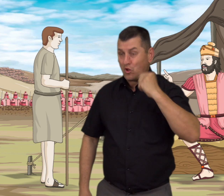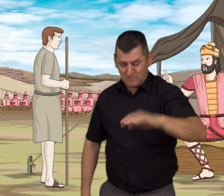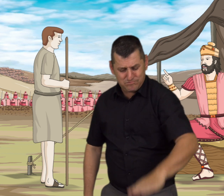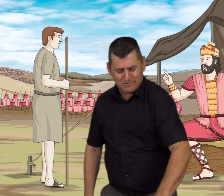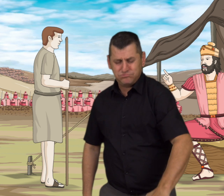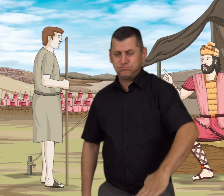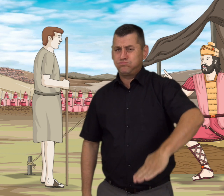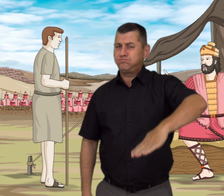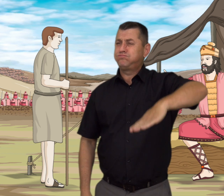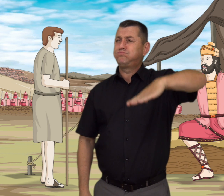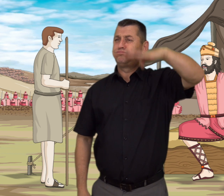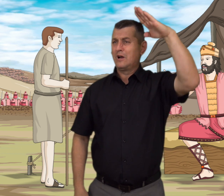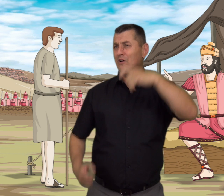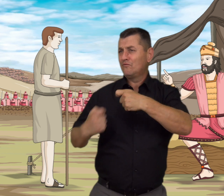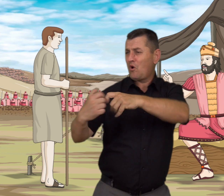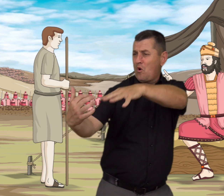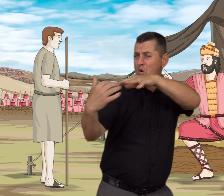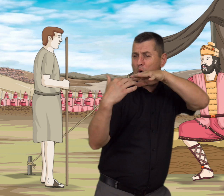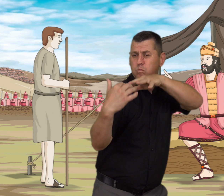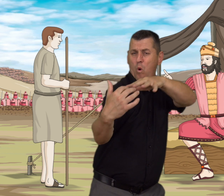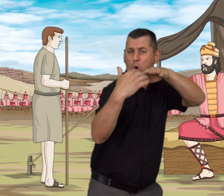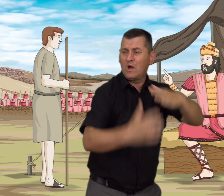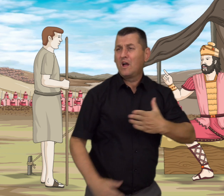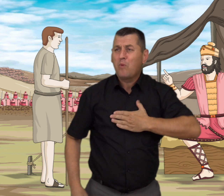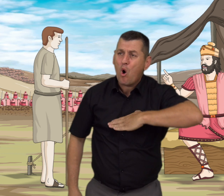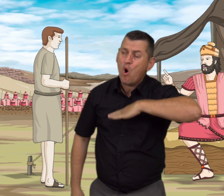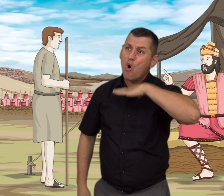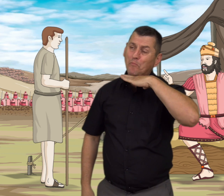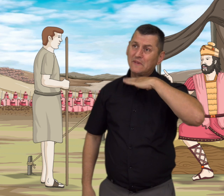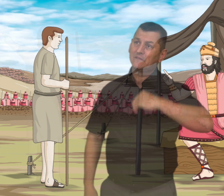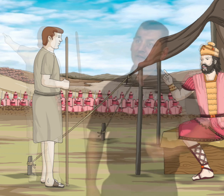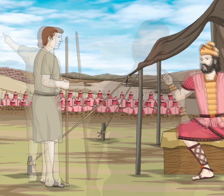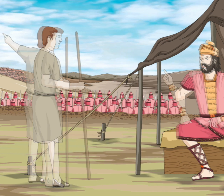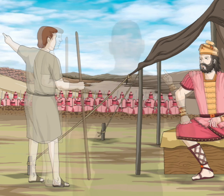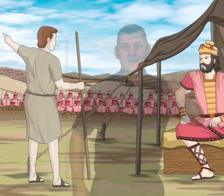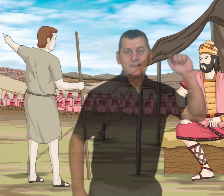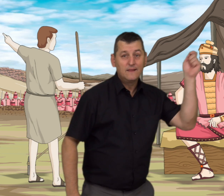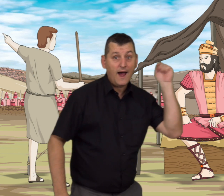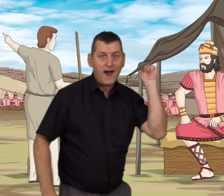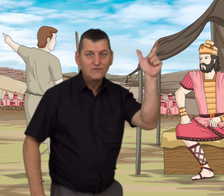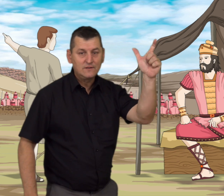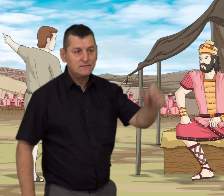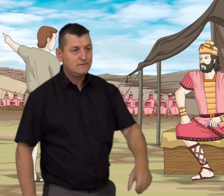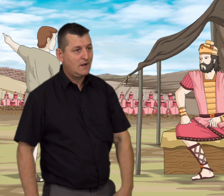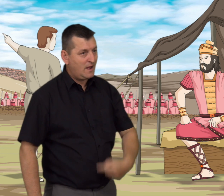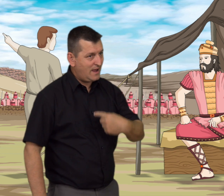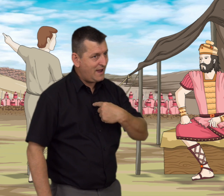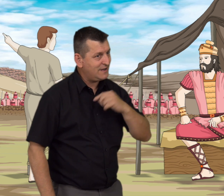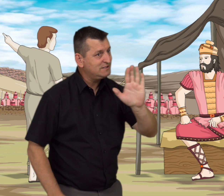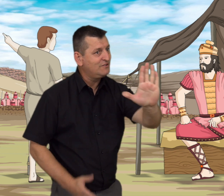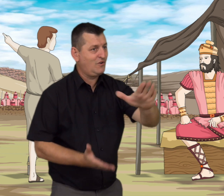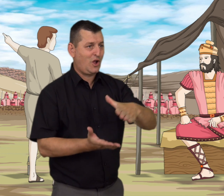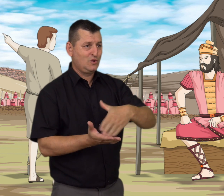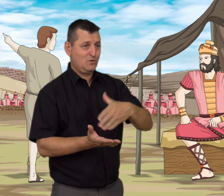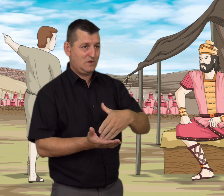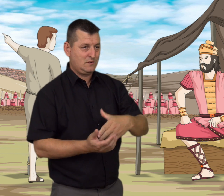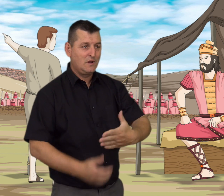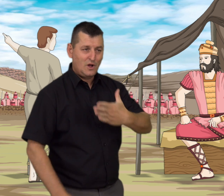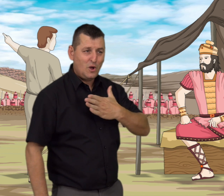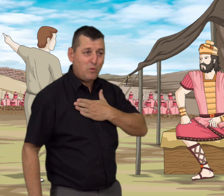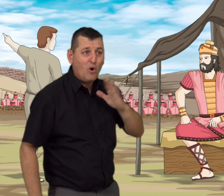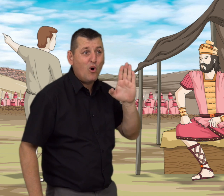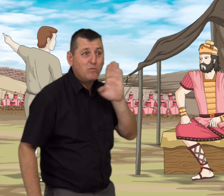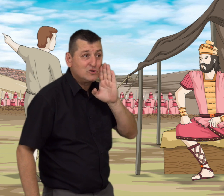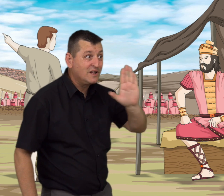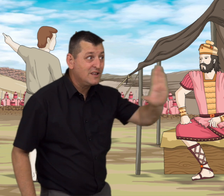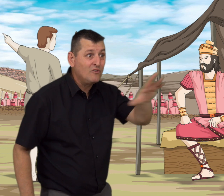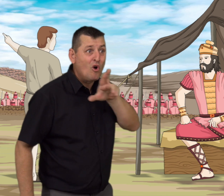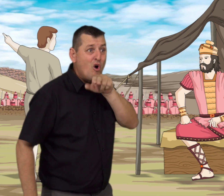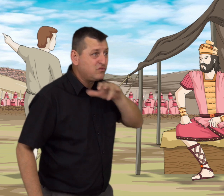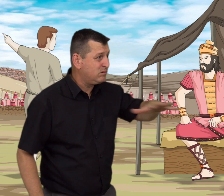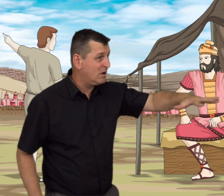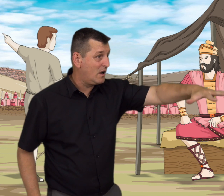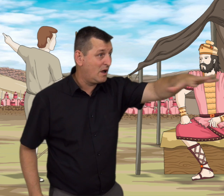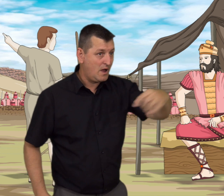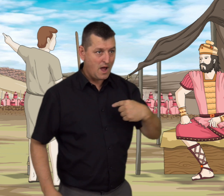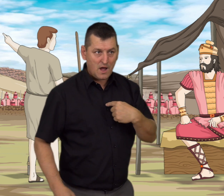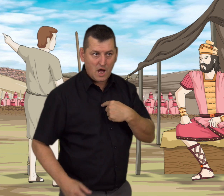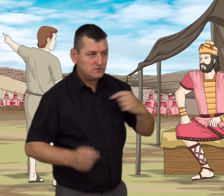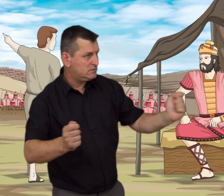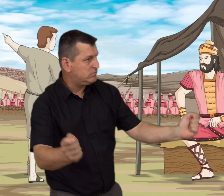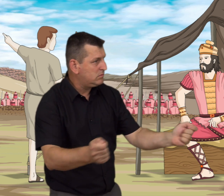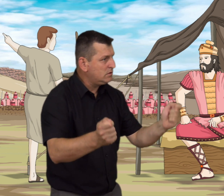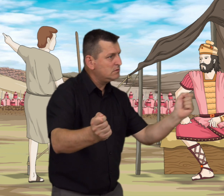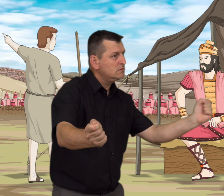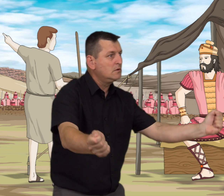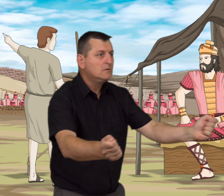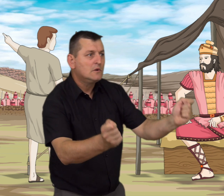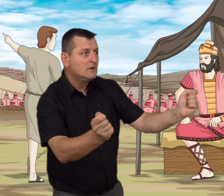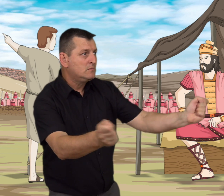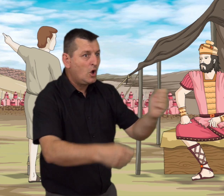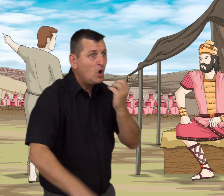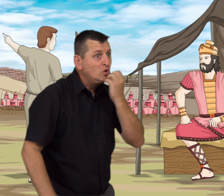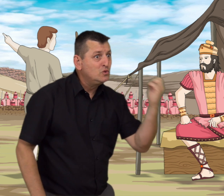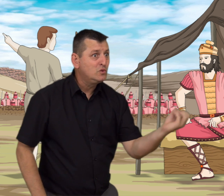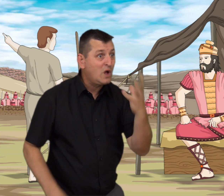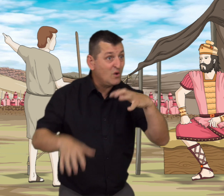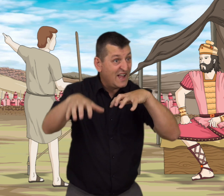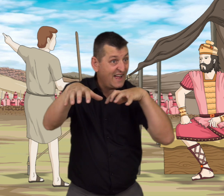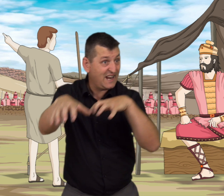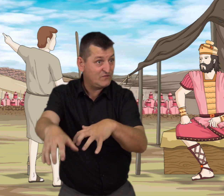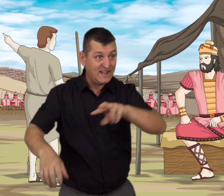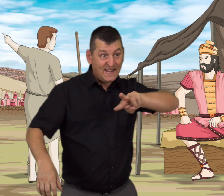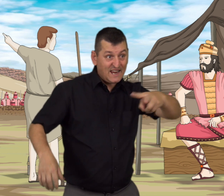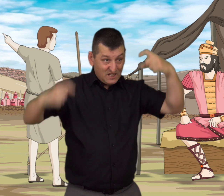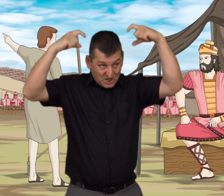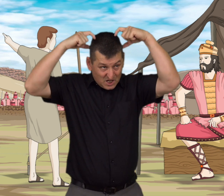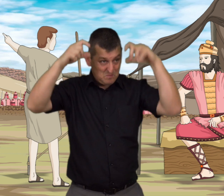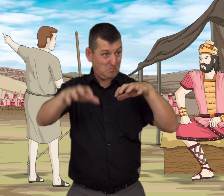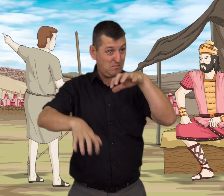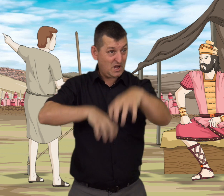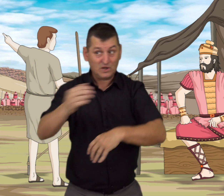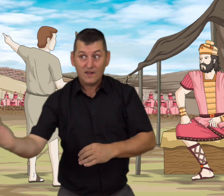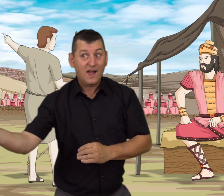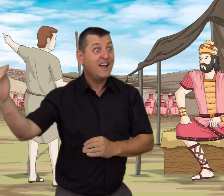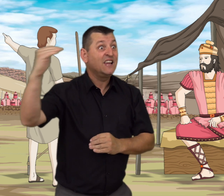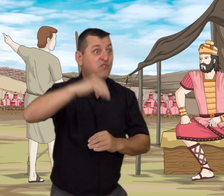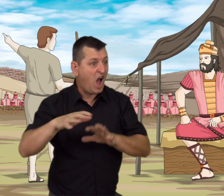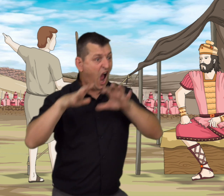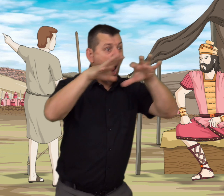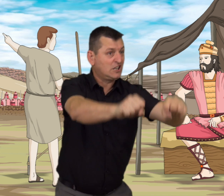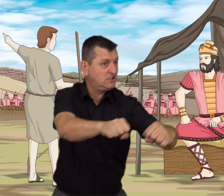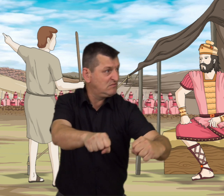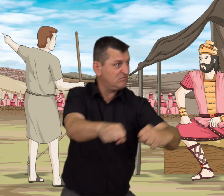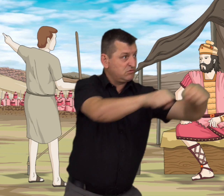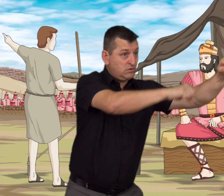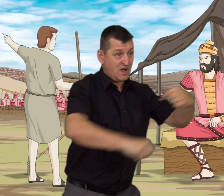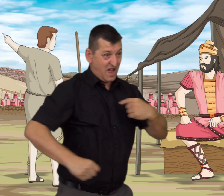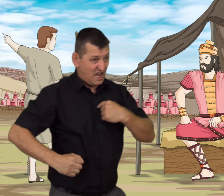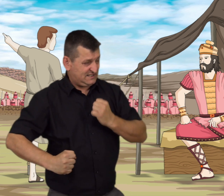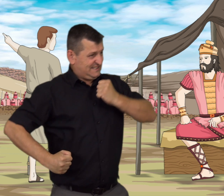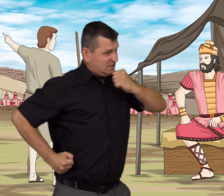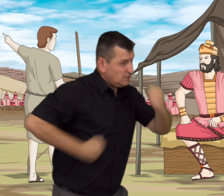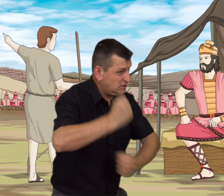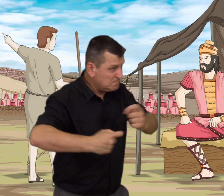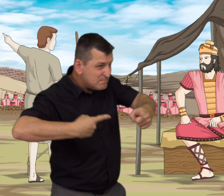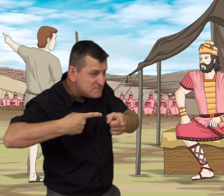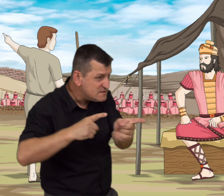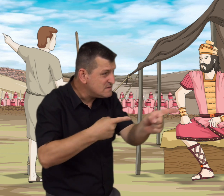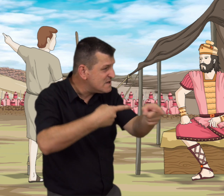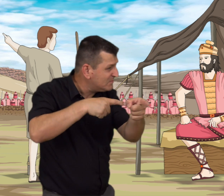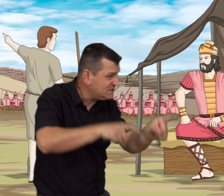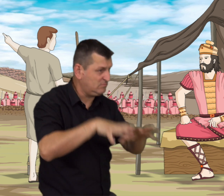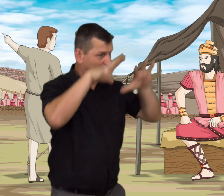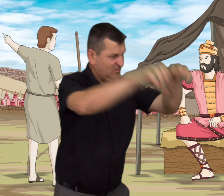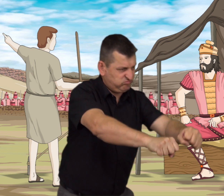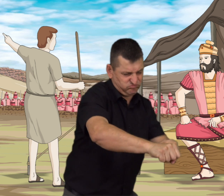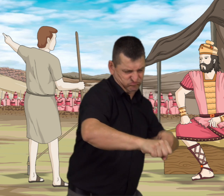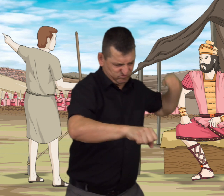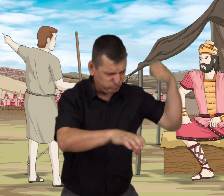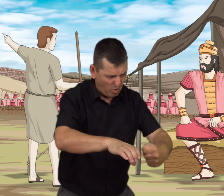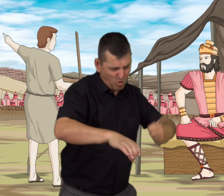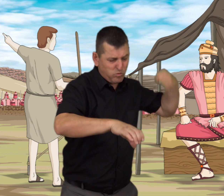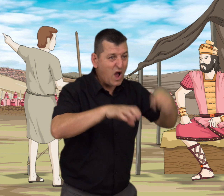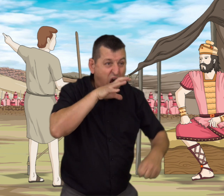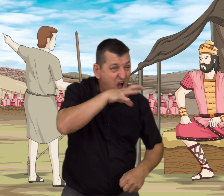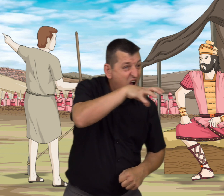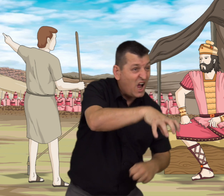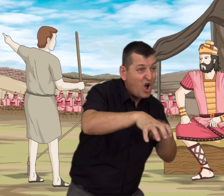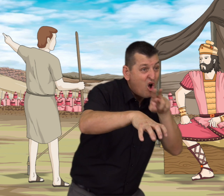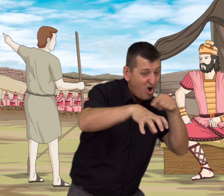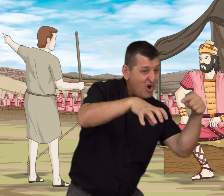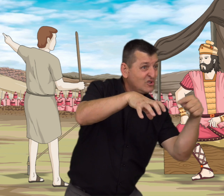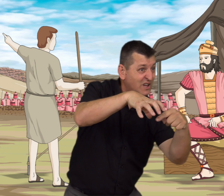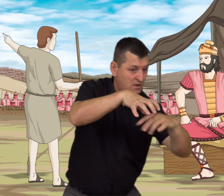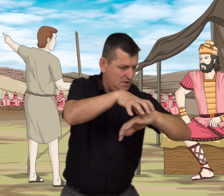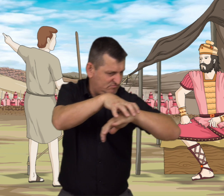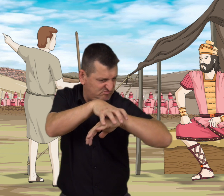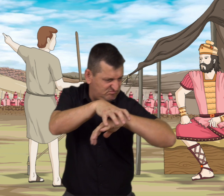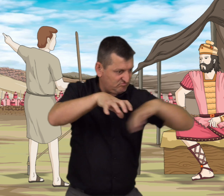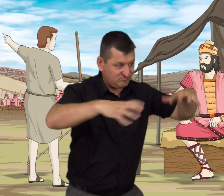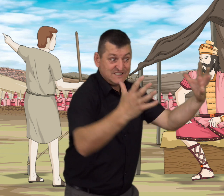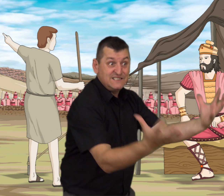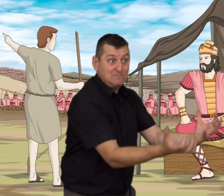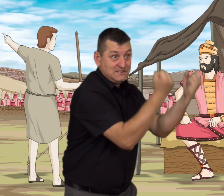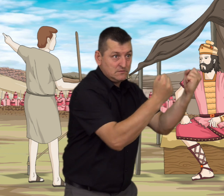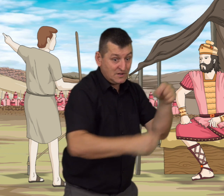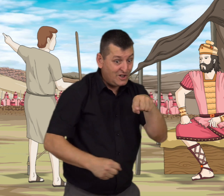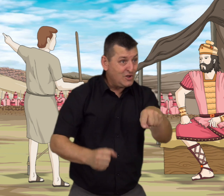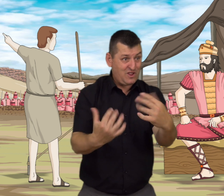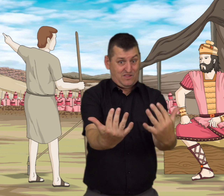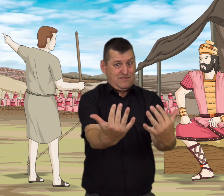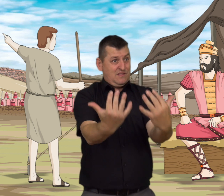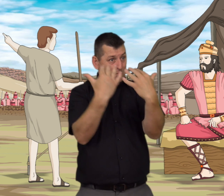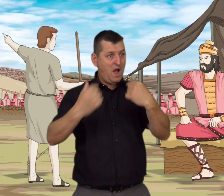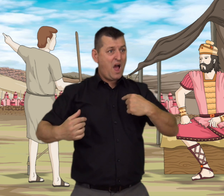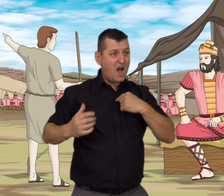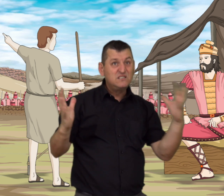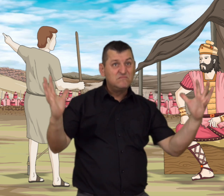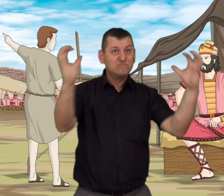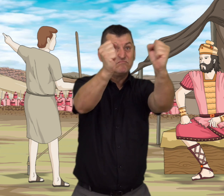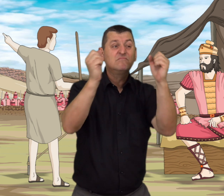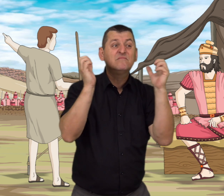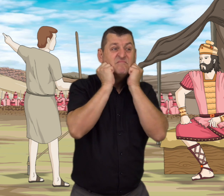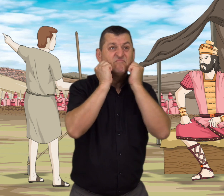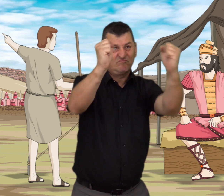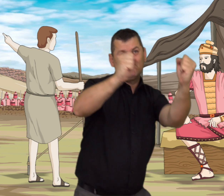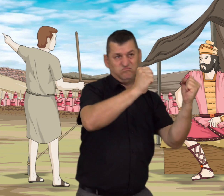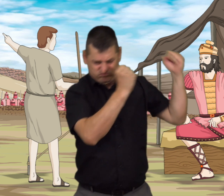David replied, “Your servant has been tending his father’s sheep, and whenever a lion or a bear came and carried off a lamb from the flock, I went after it, struck it down, and delivered the lamb from its mouth.